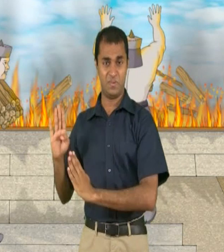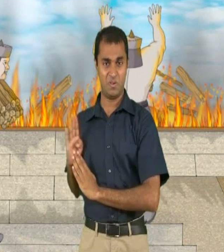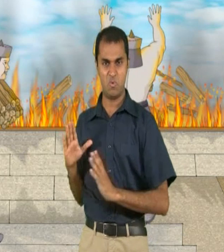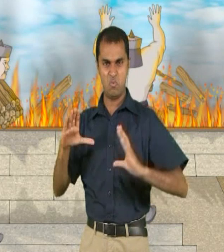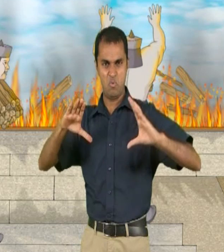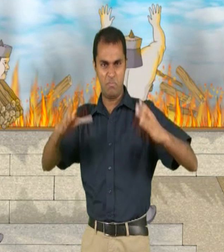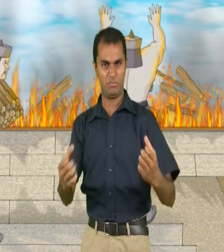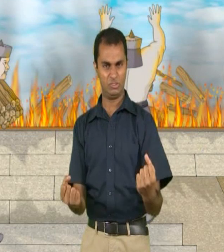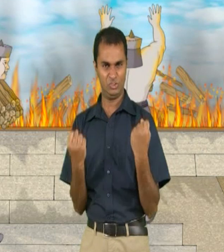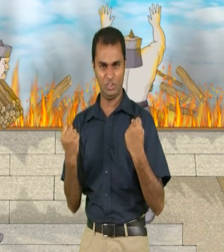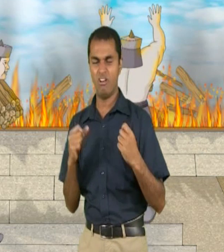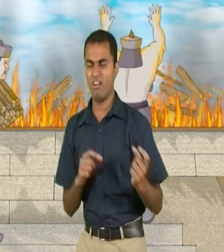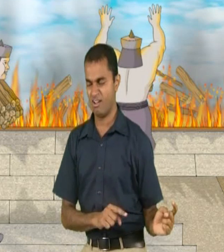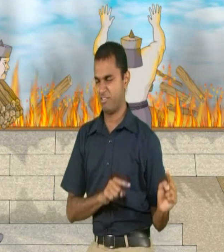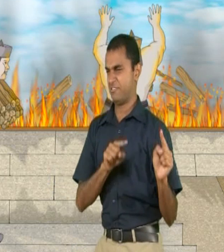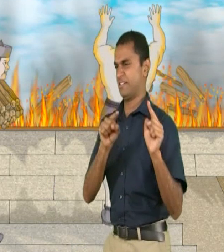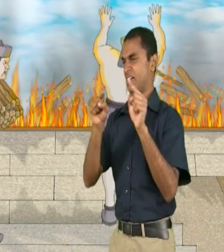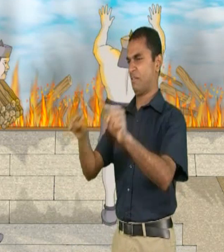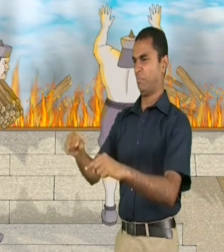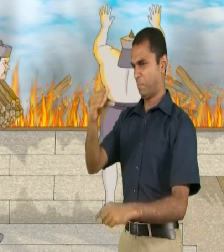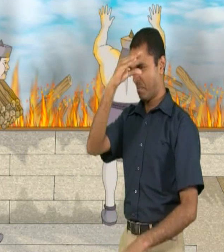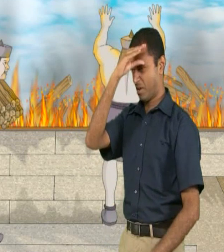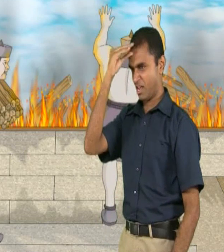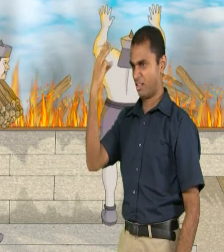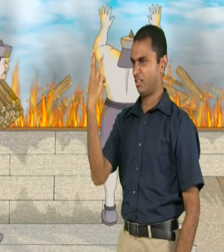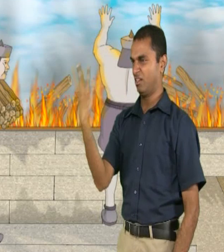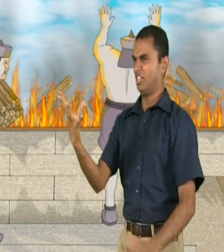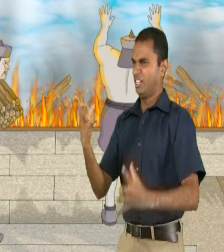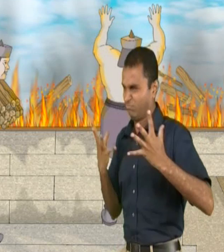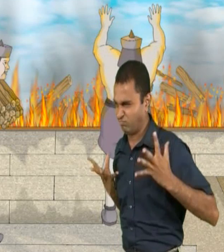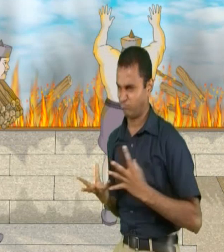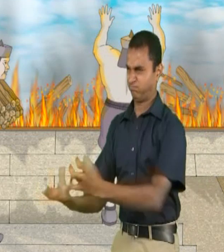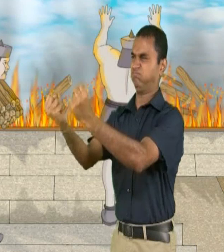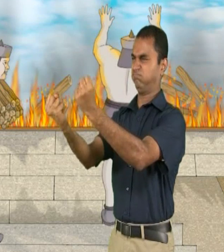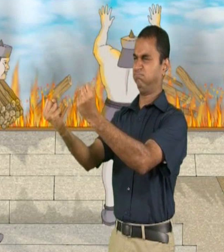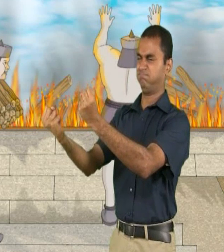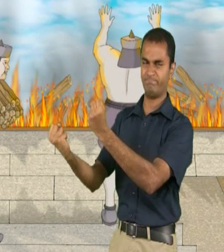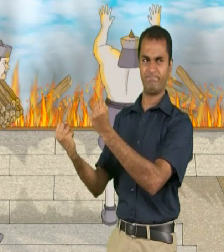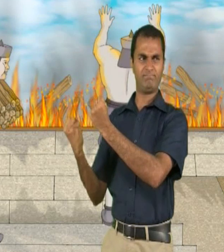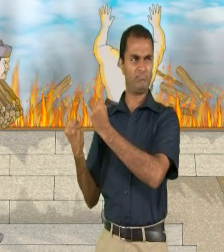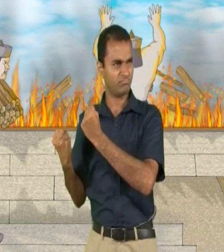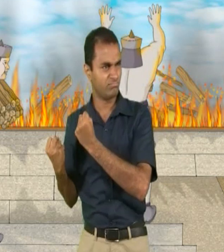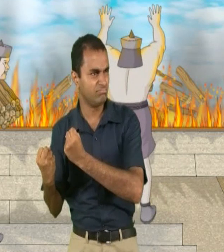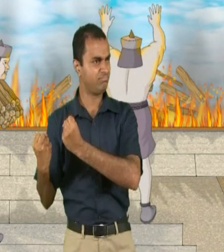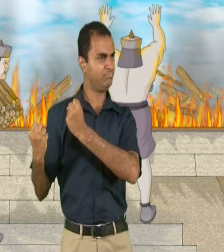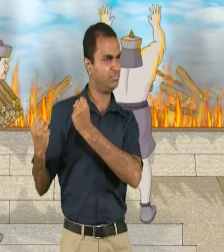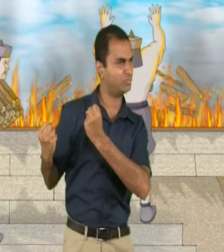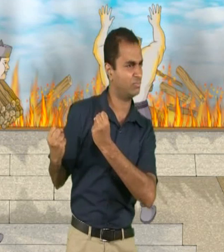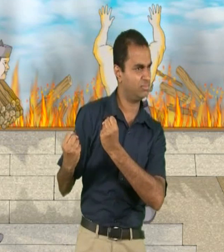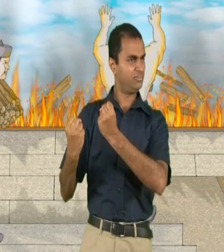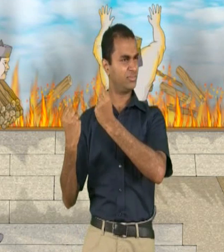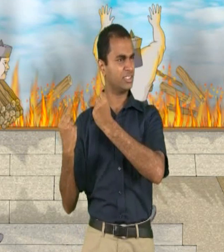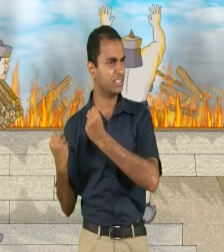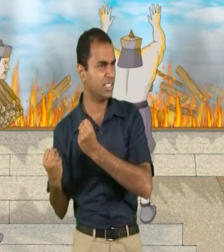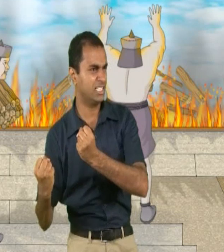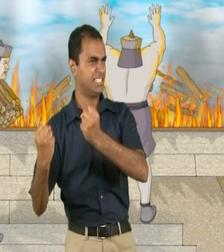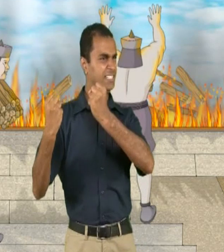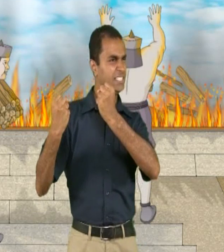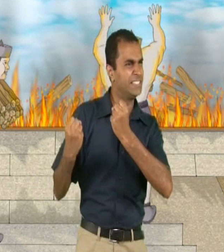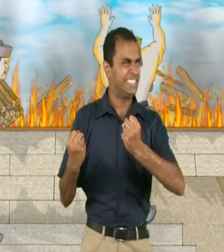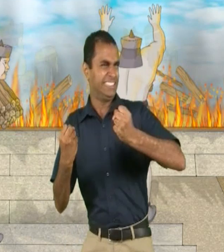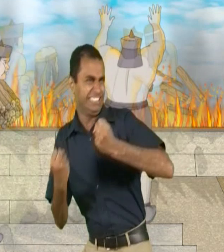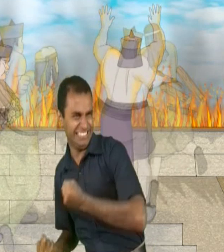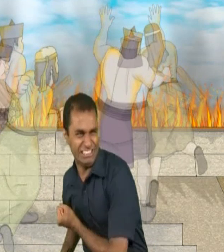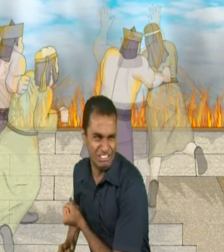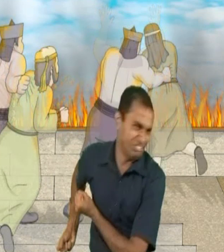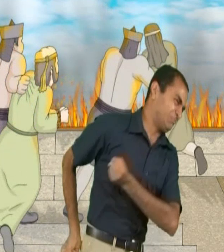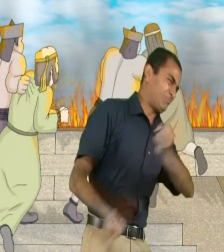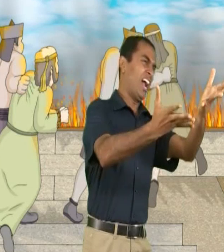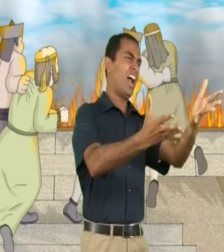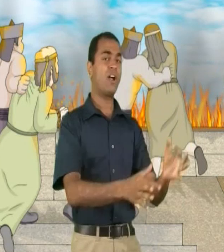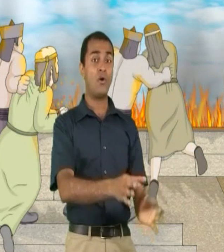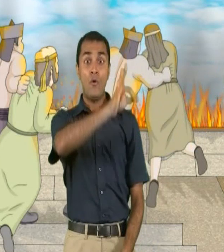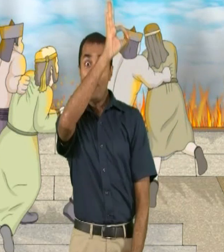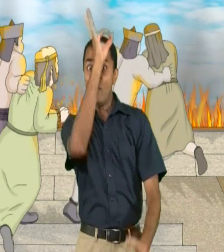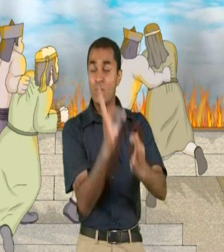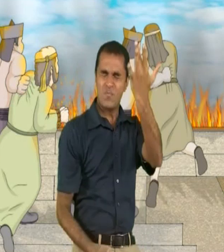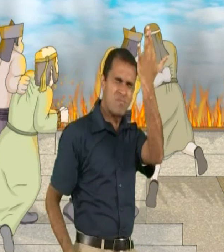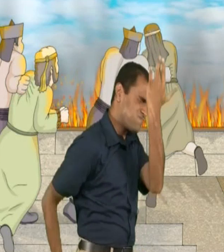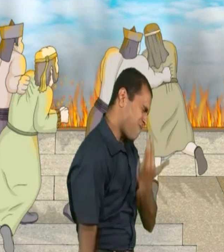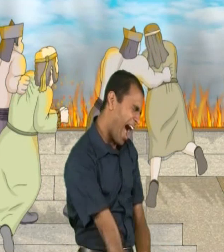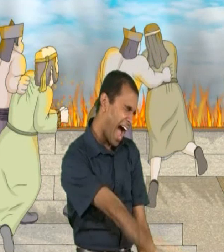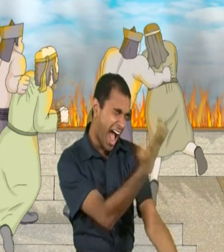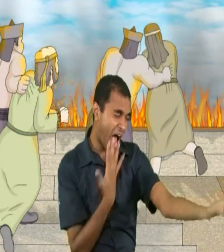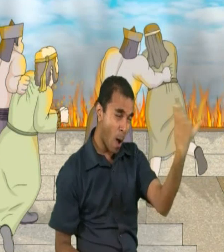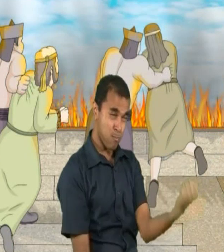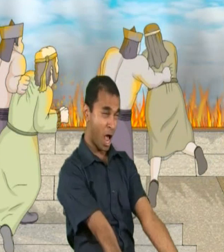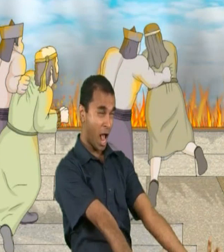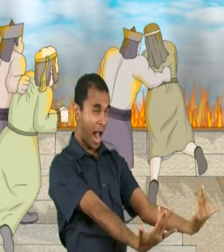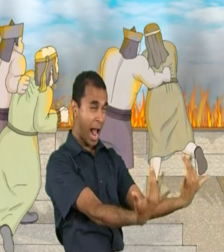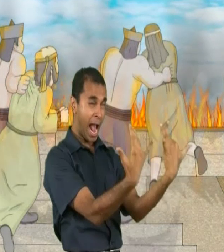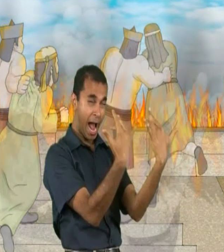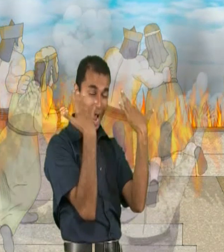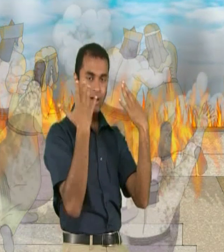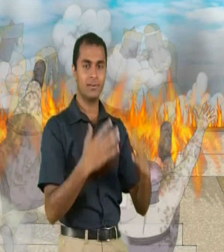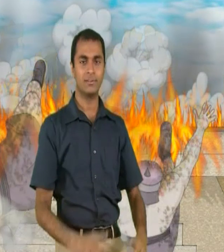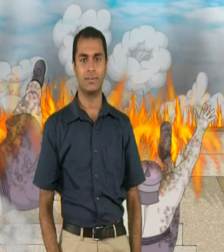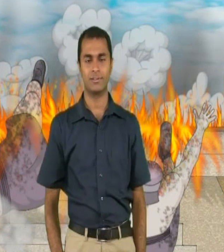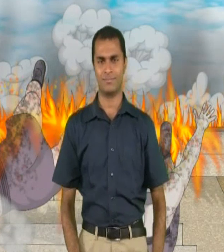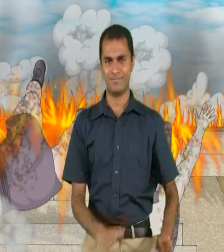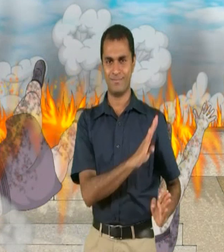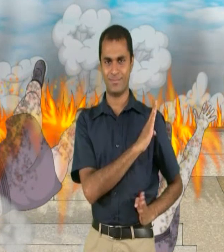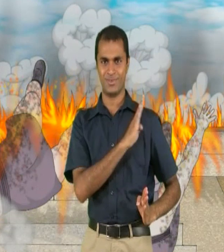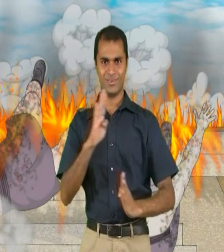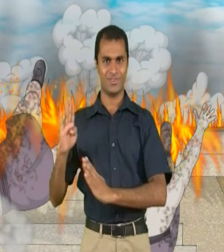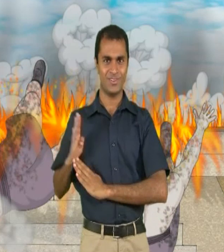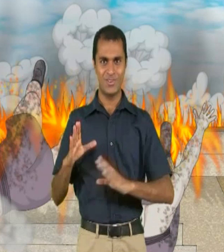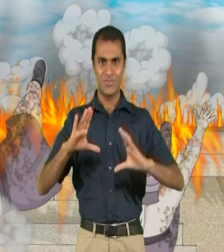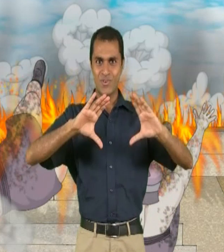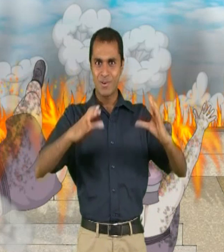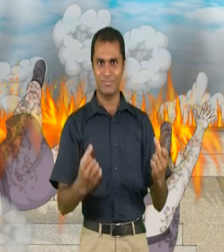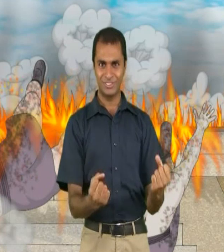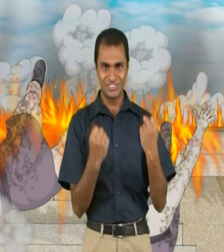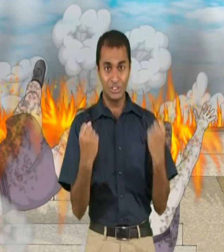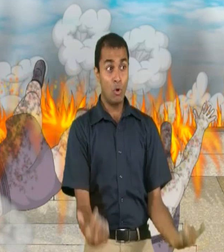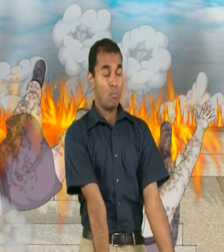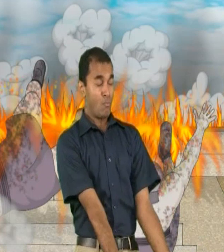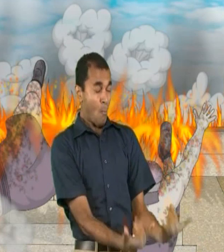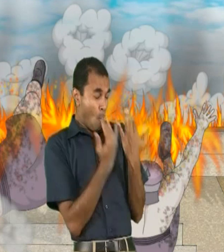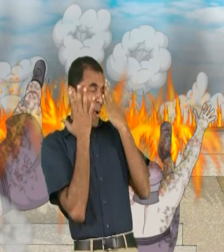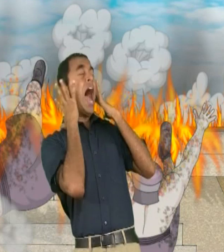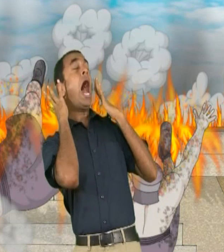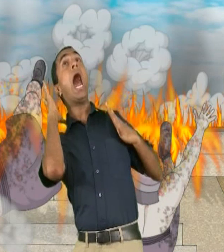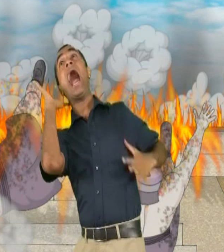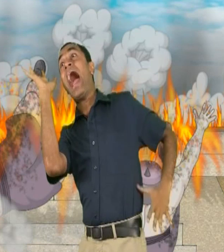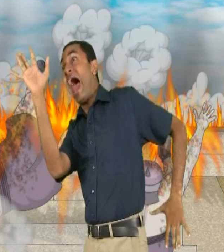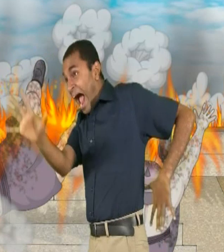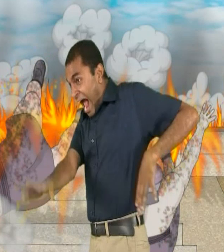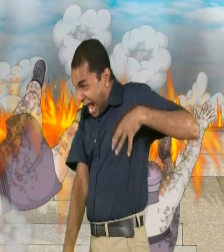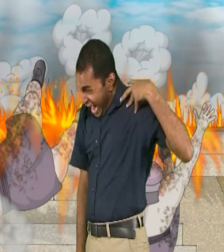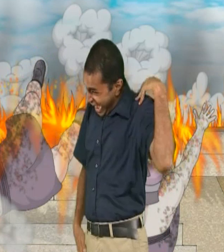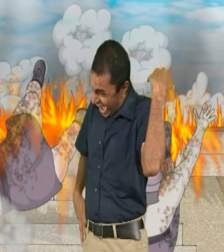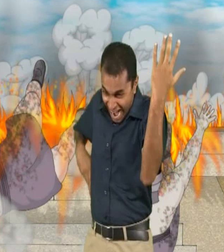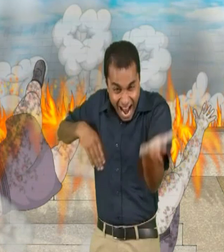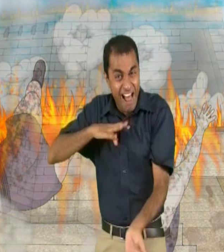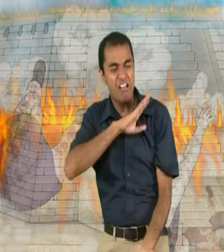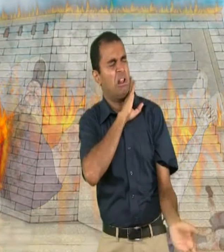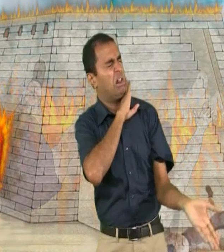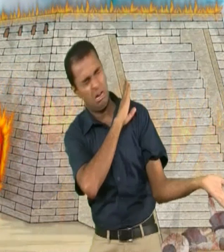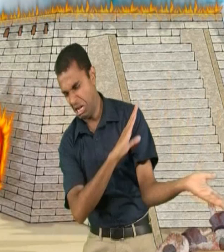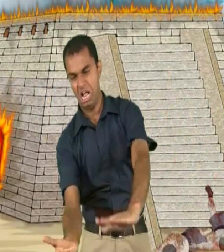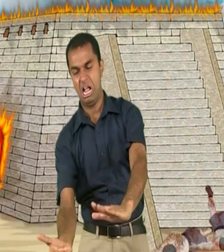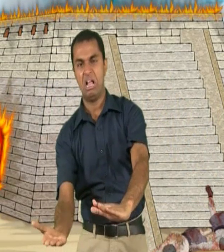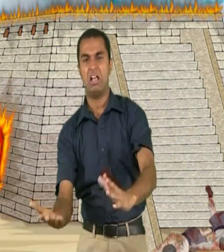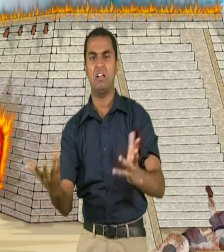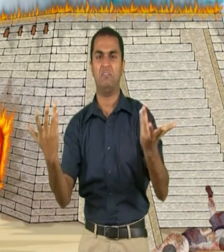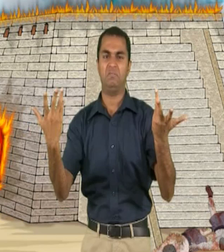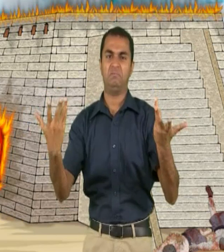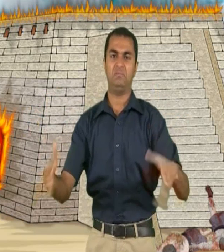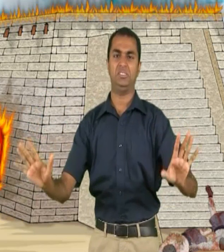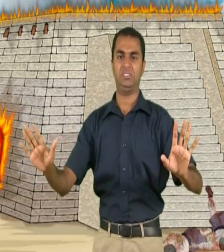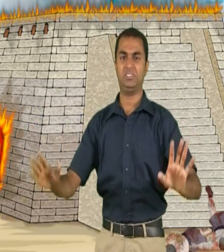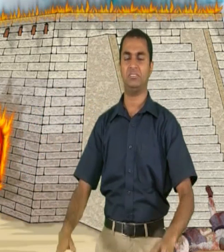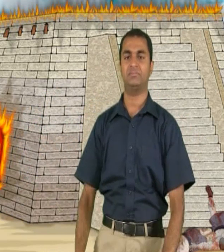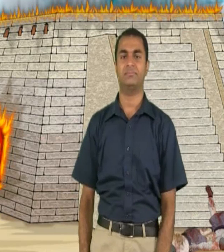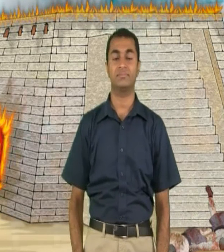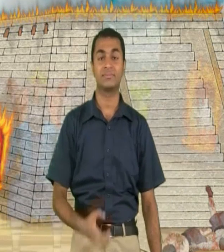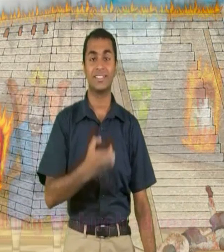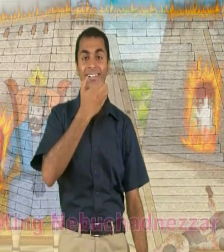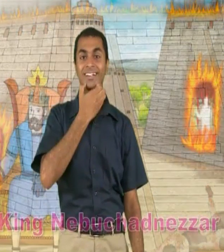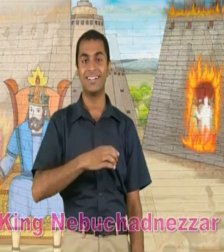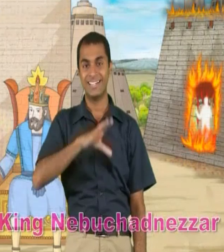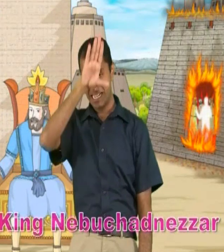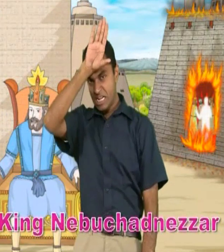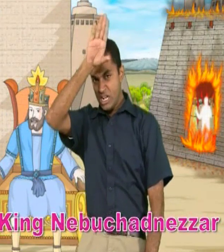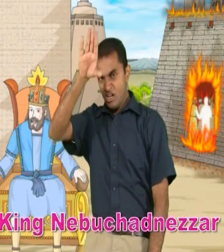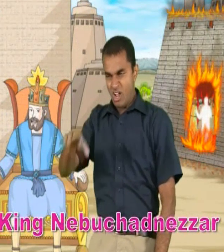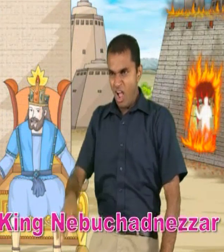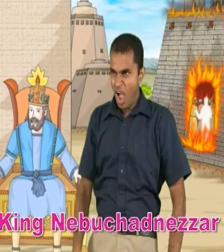And these three men, Shadrach, Meshach, and Abednego, firmly bound, fell into the blazing fiery furnace.